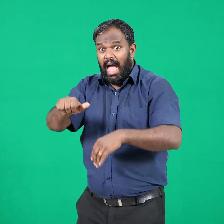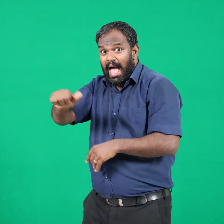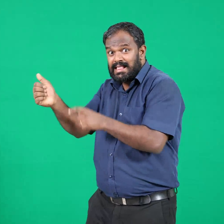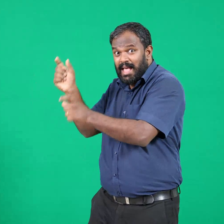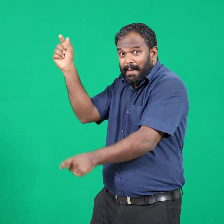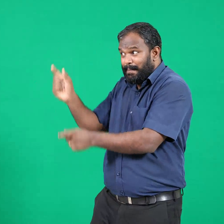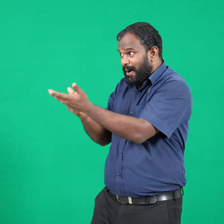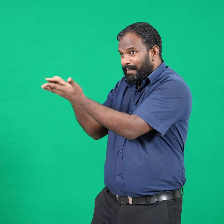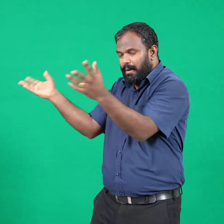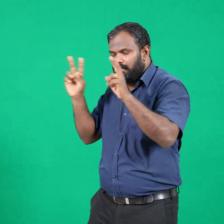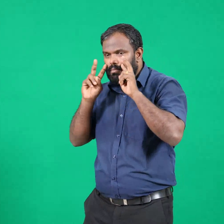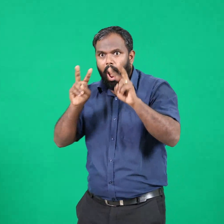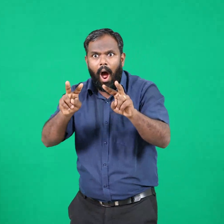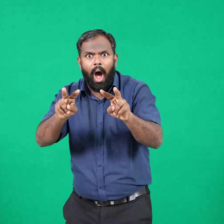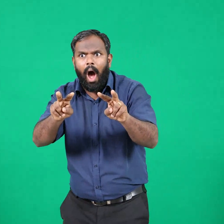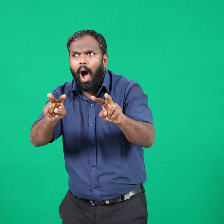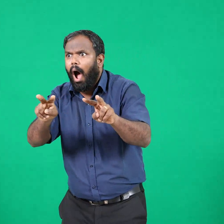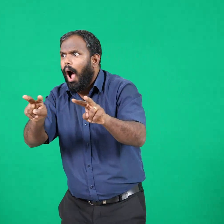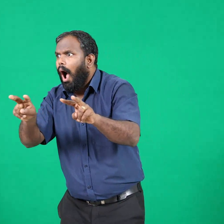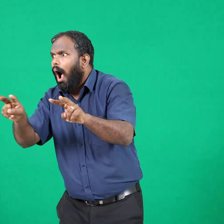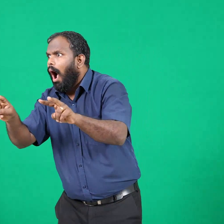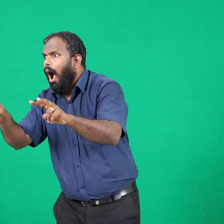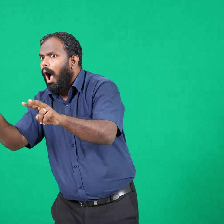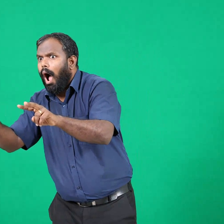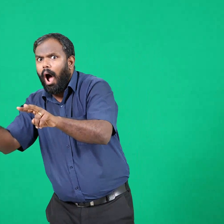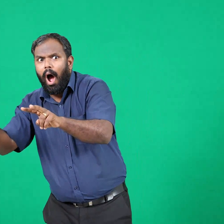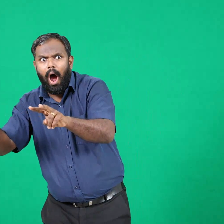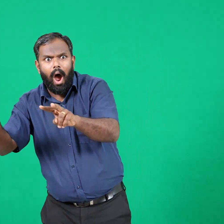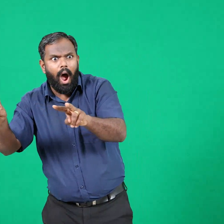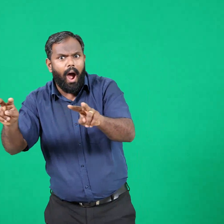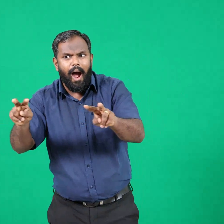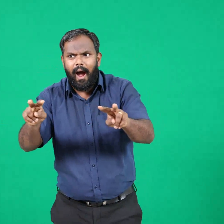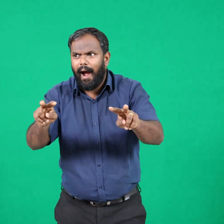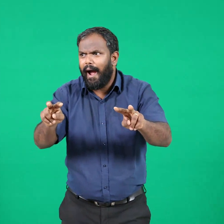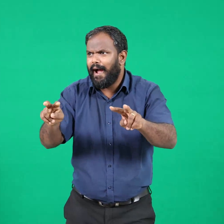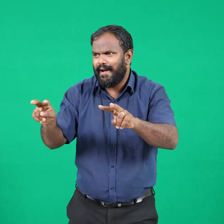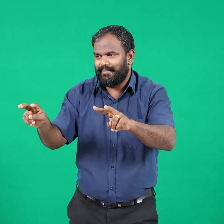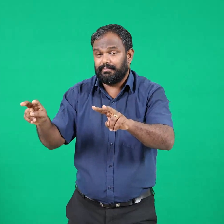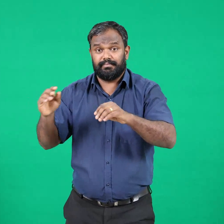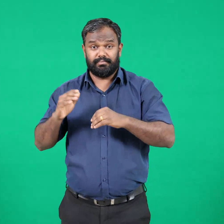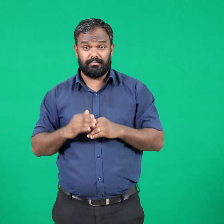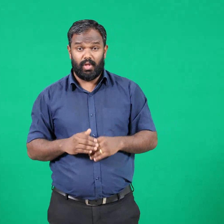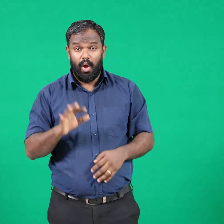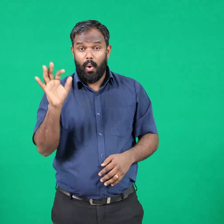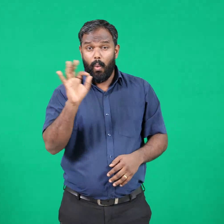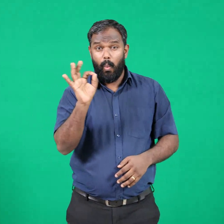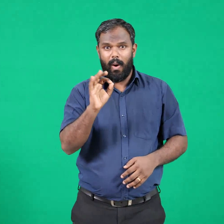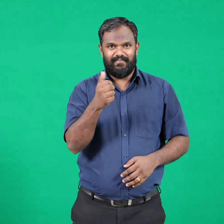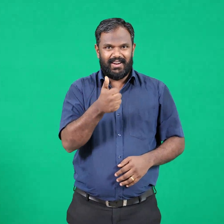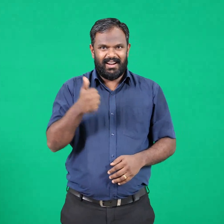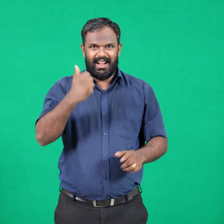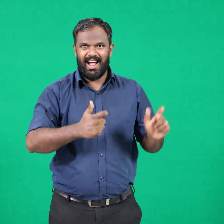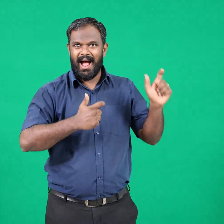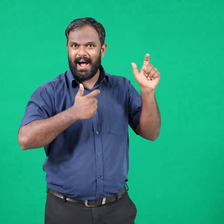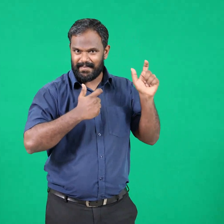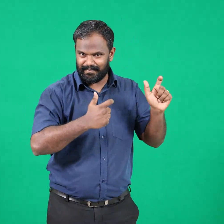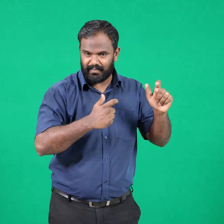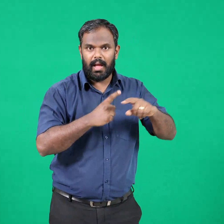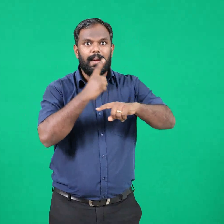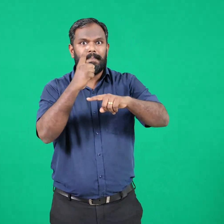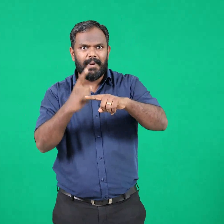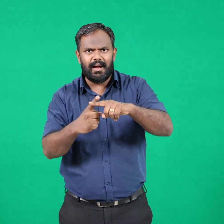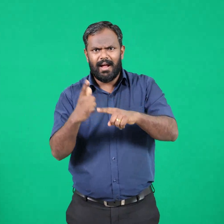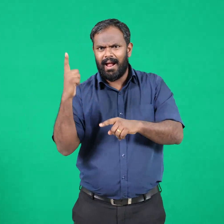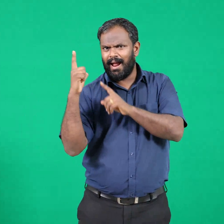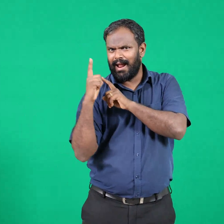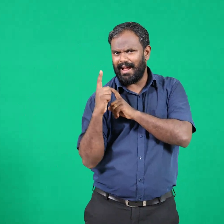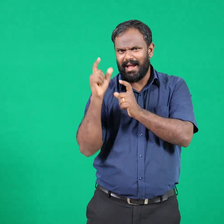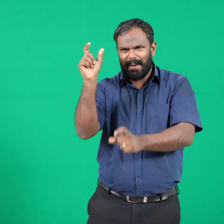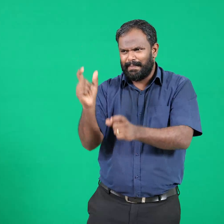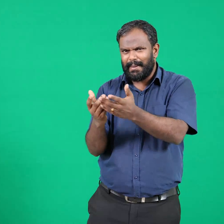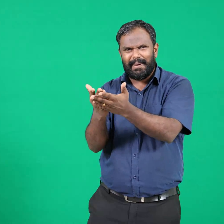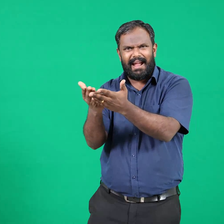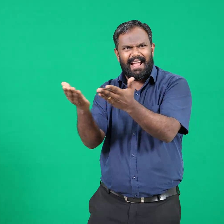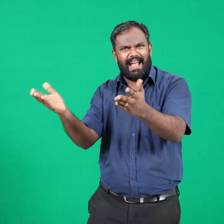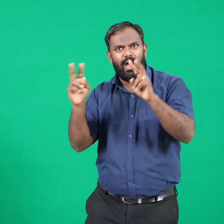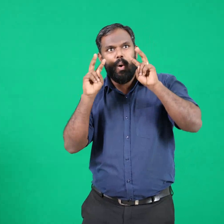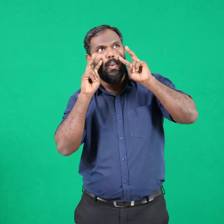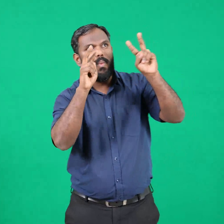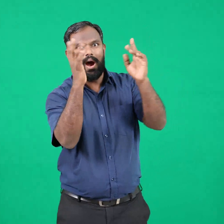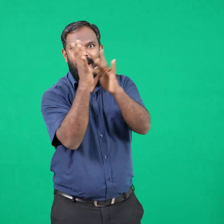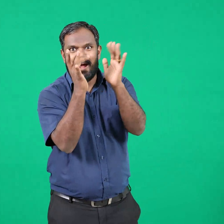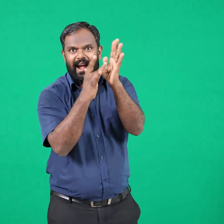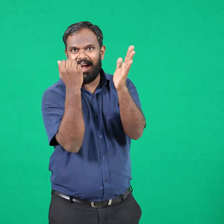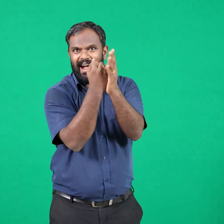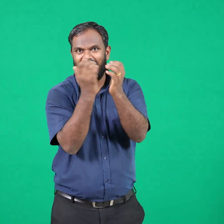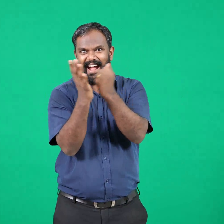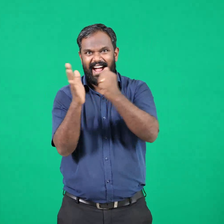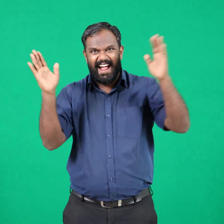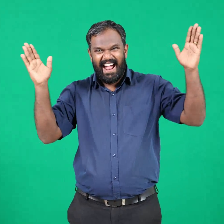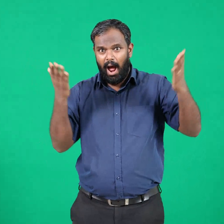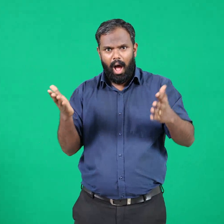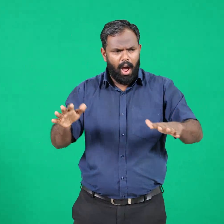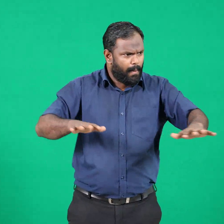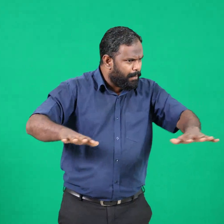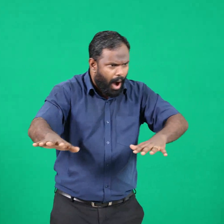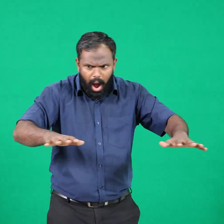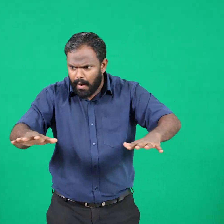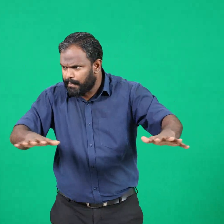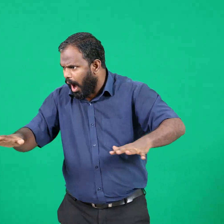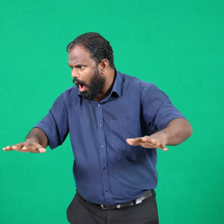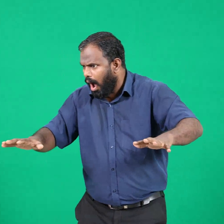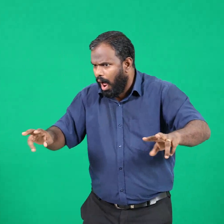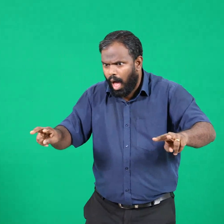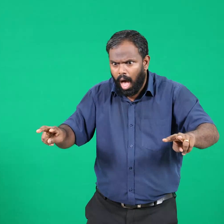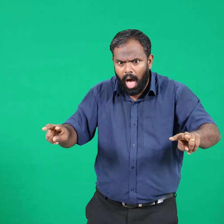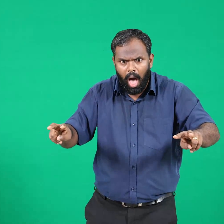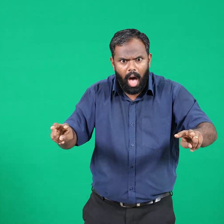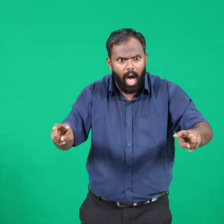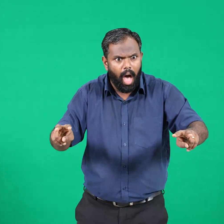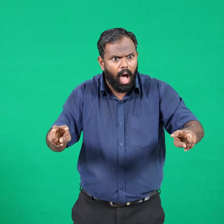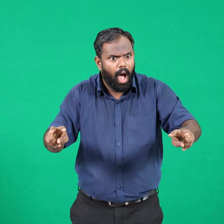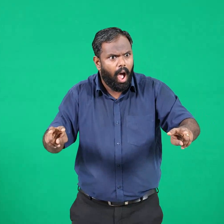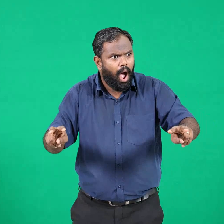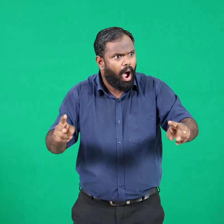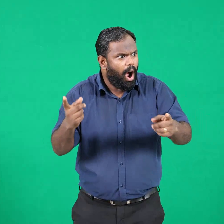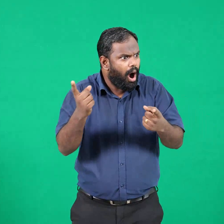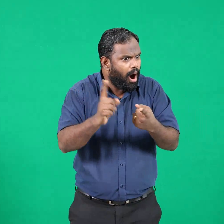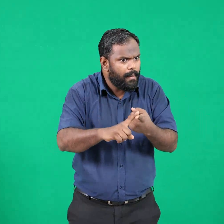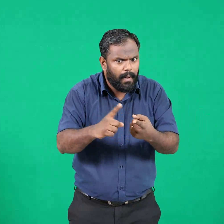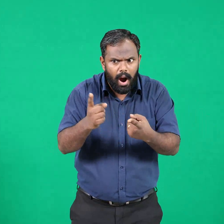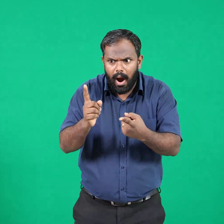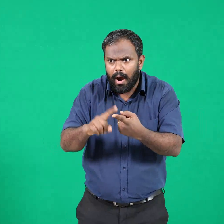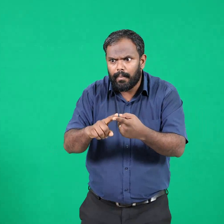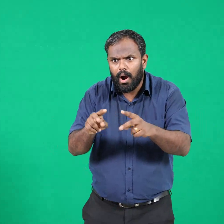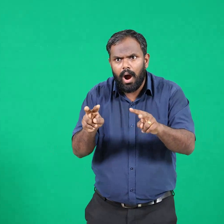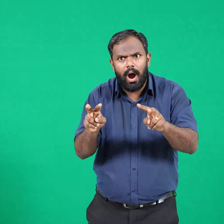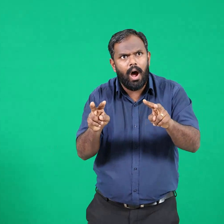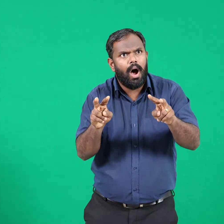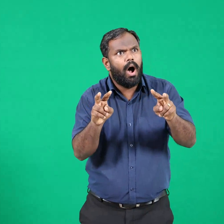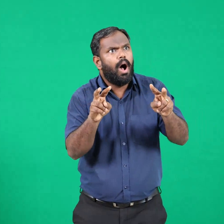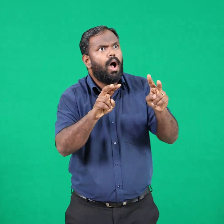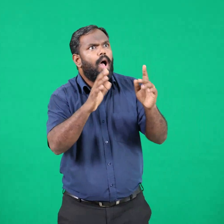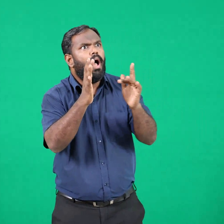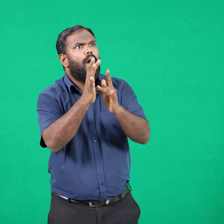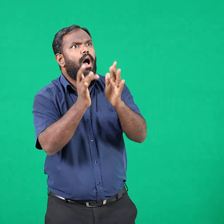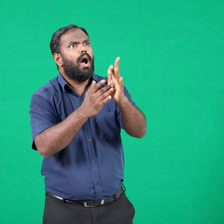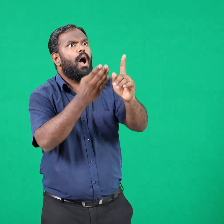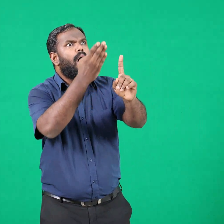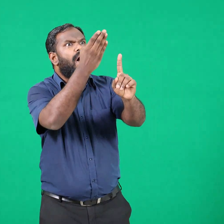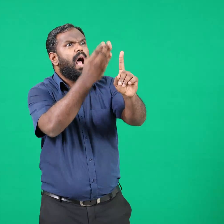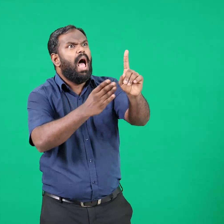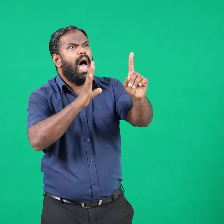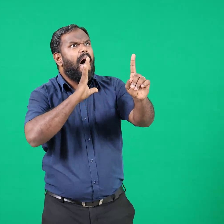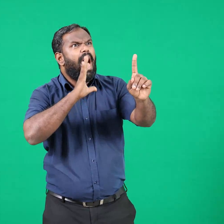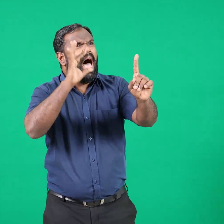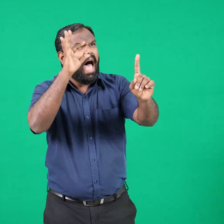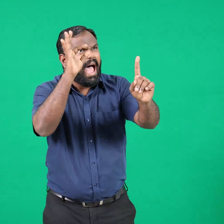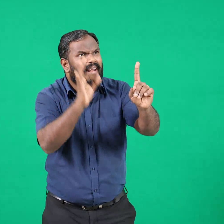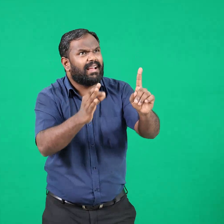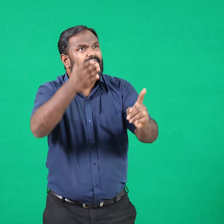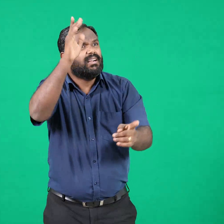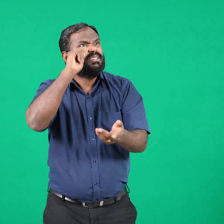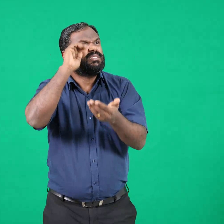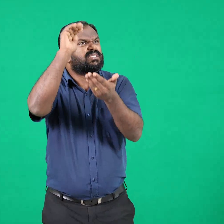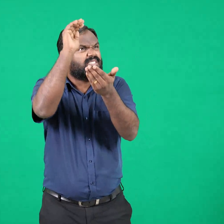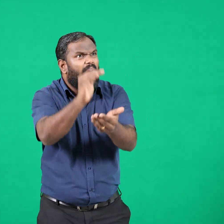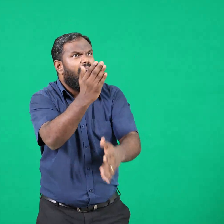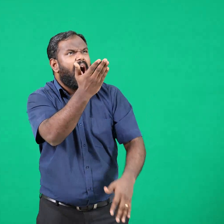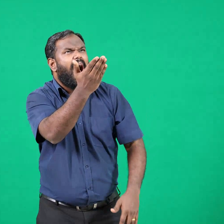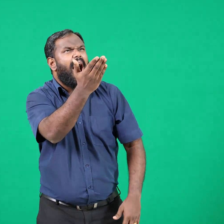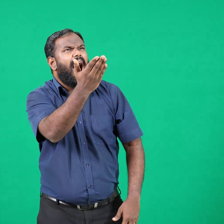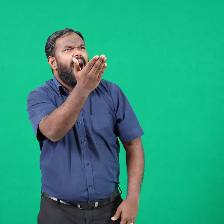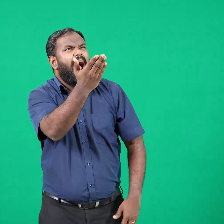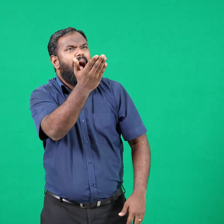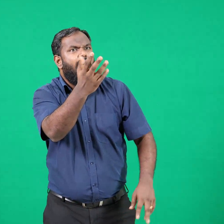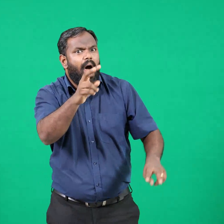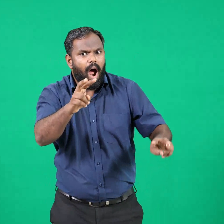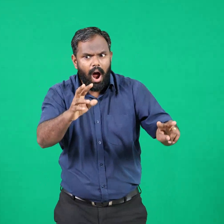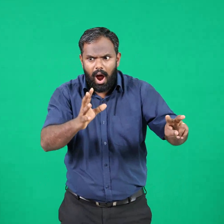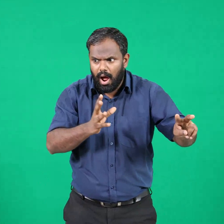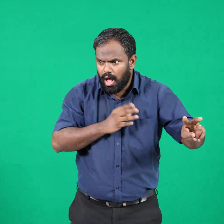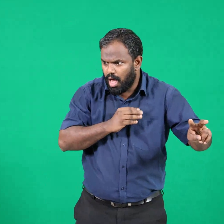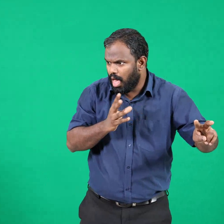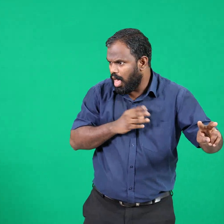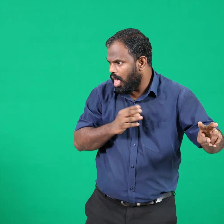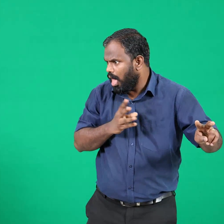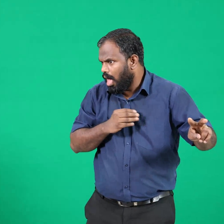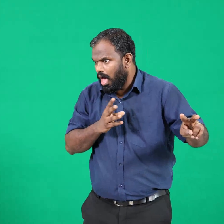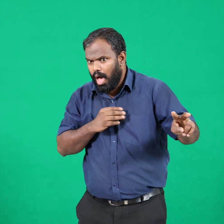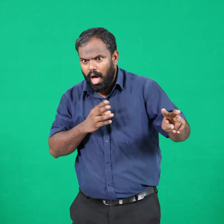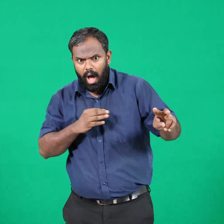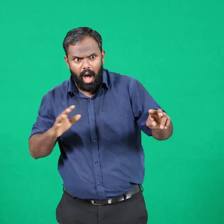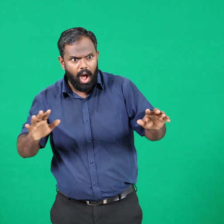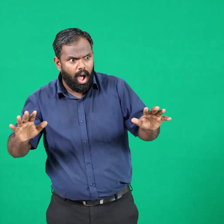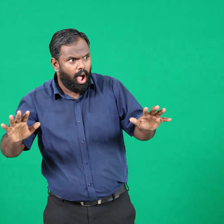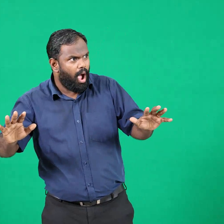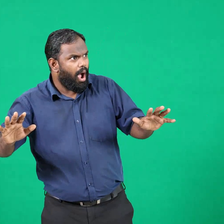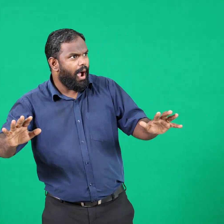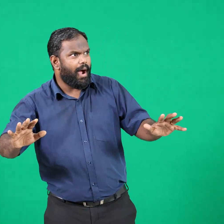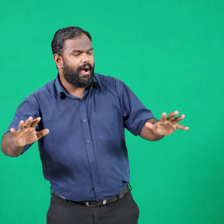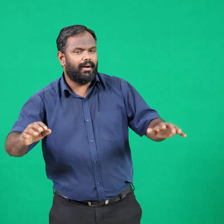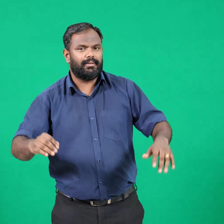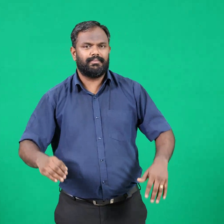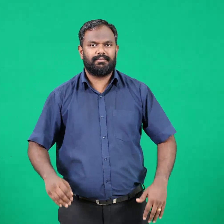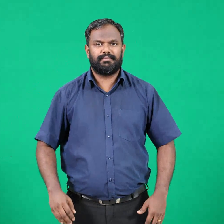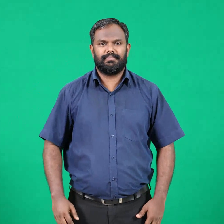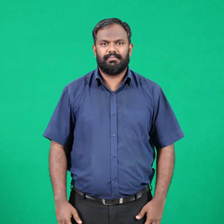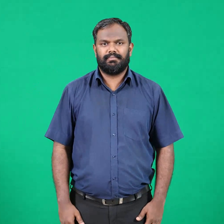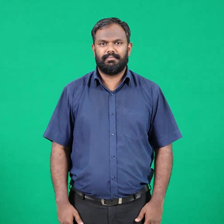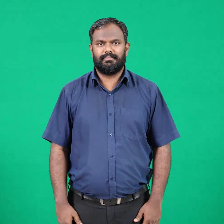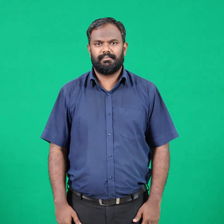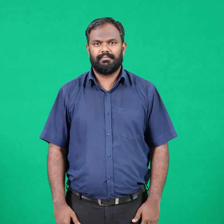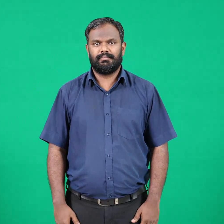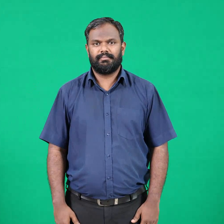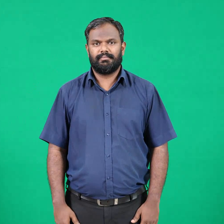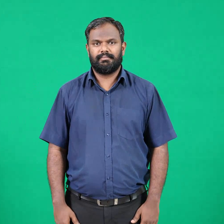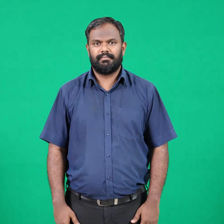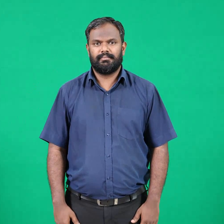When the centurion and those with him who were guarding Jesus saw the earthquake and all that had happened, they were terrified and said, "Truly this was the Son of God."